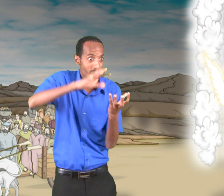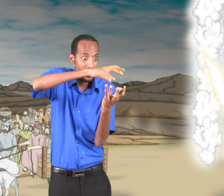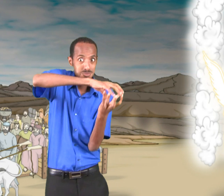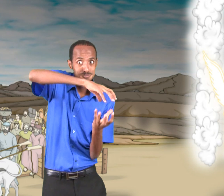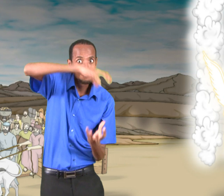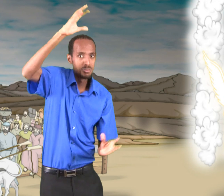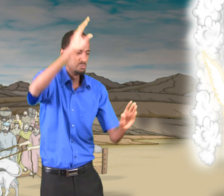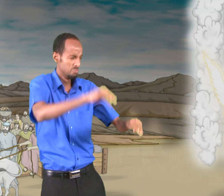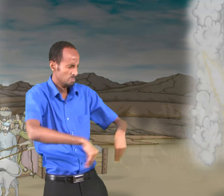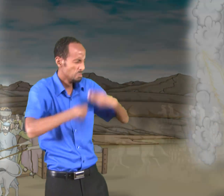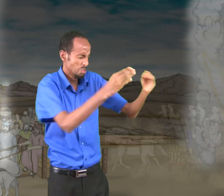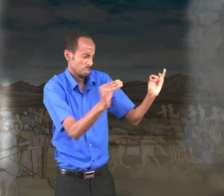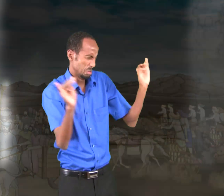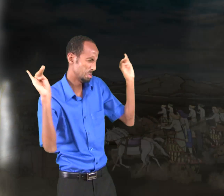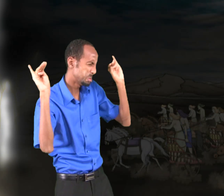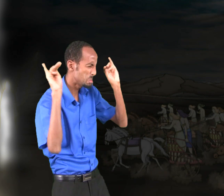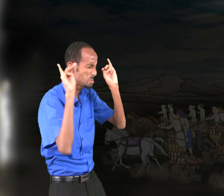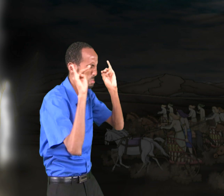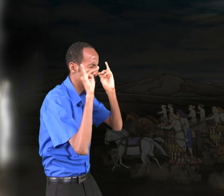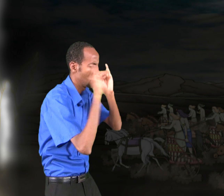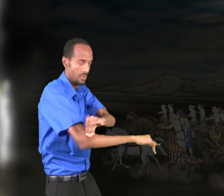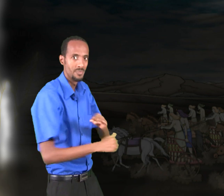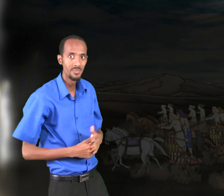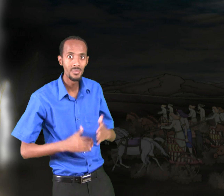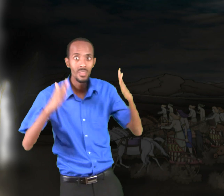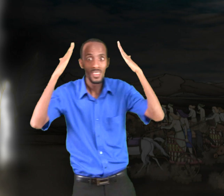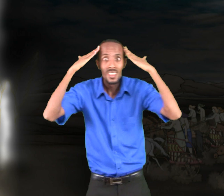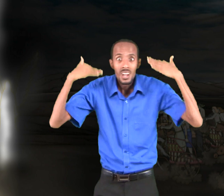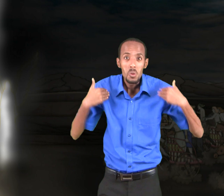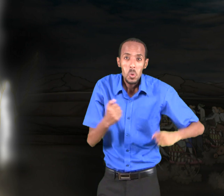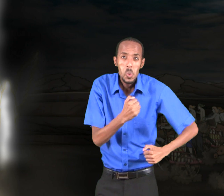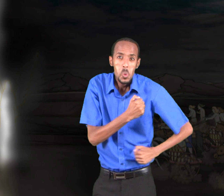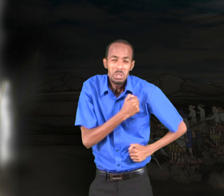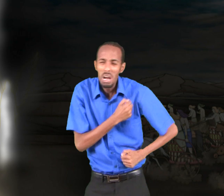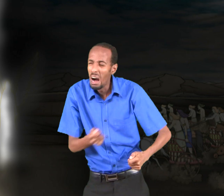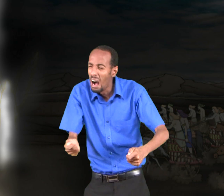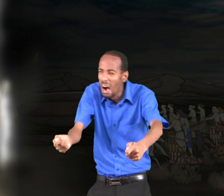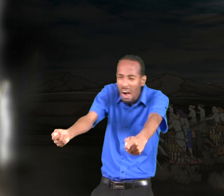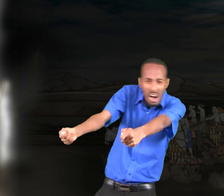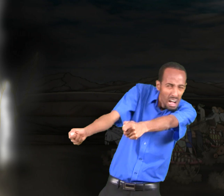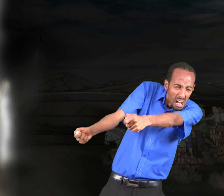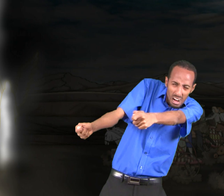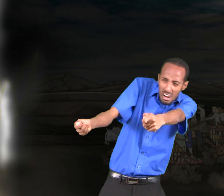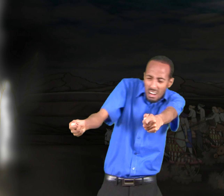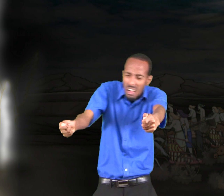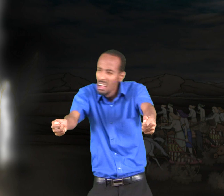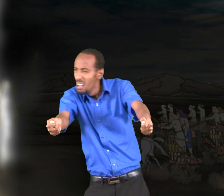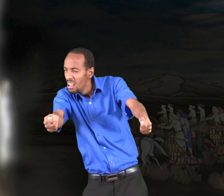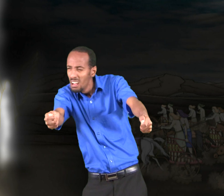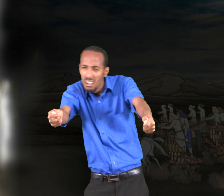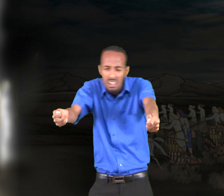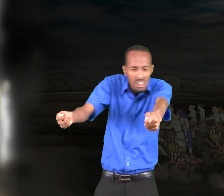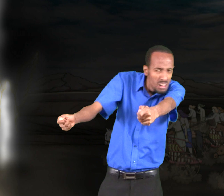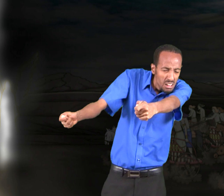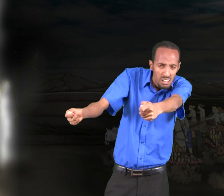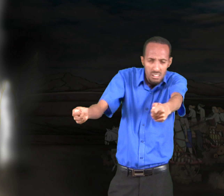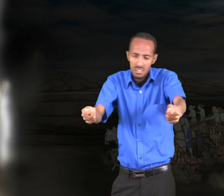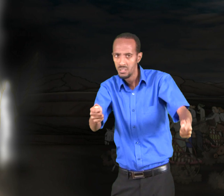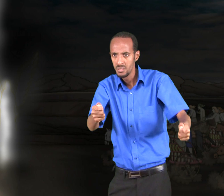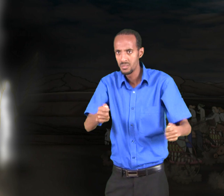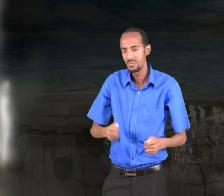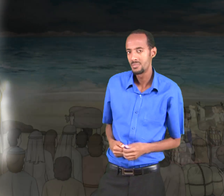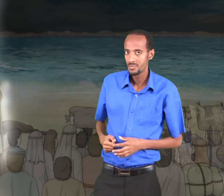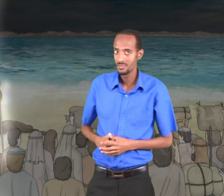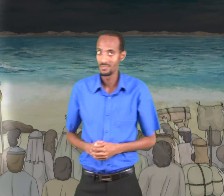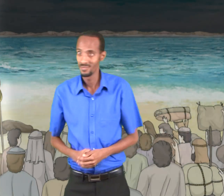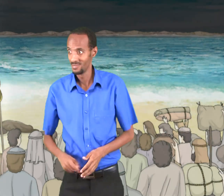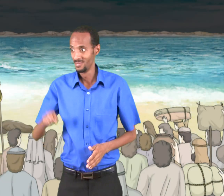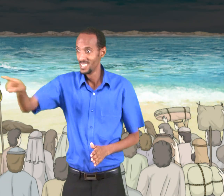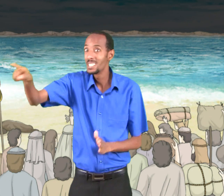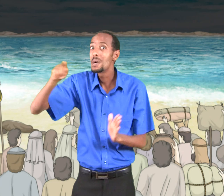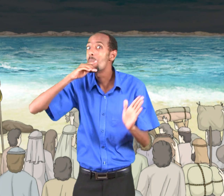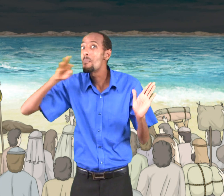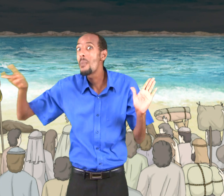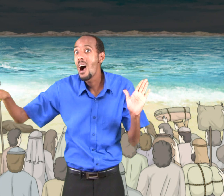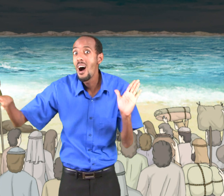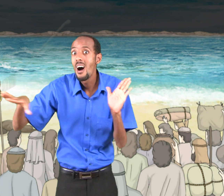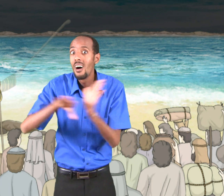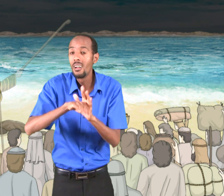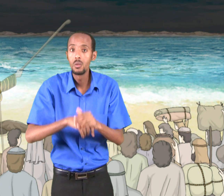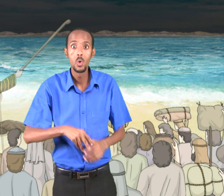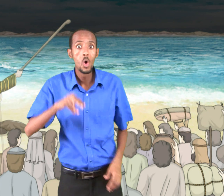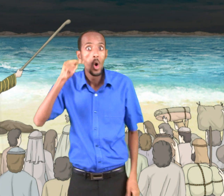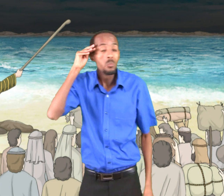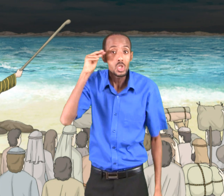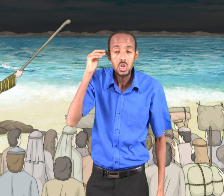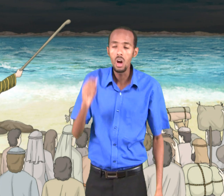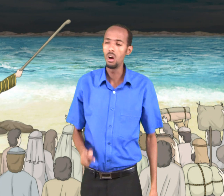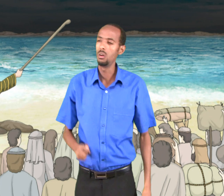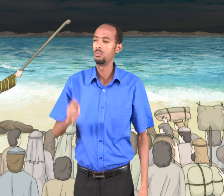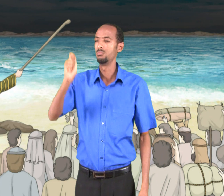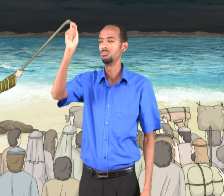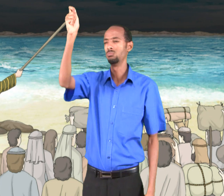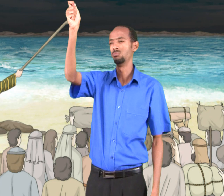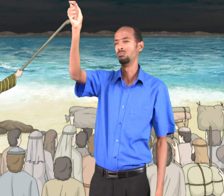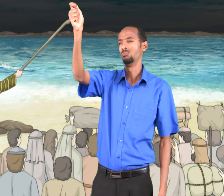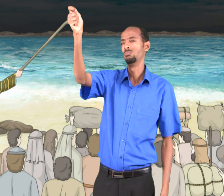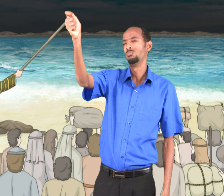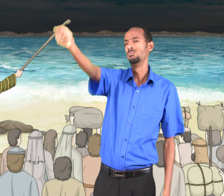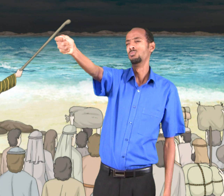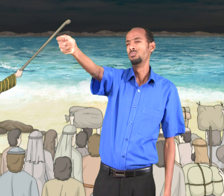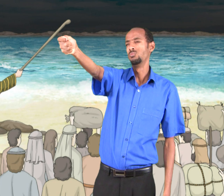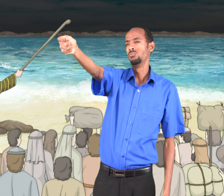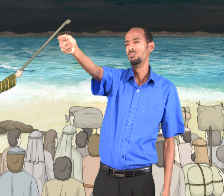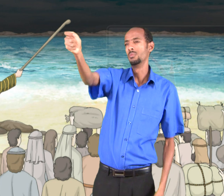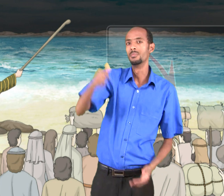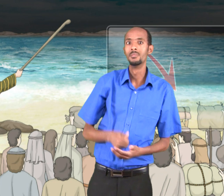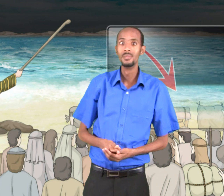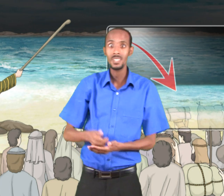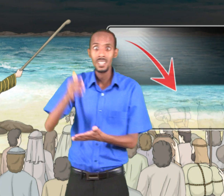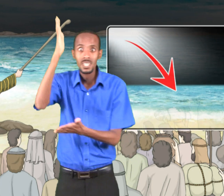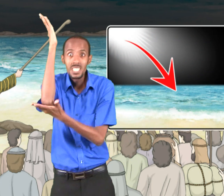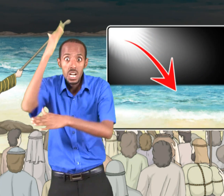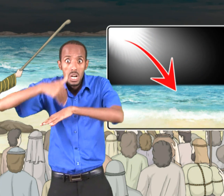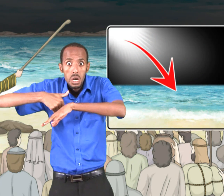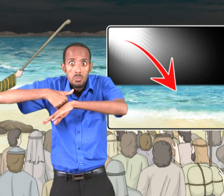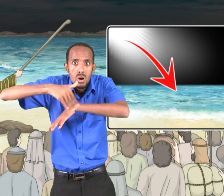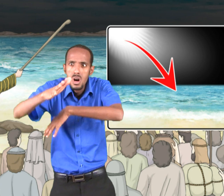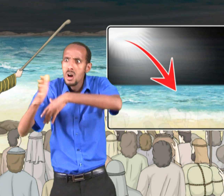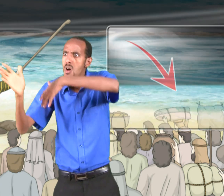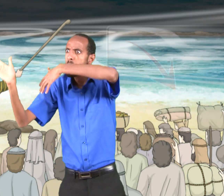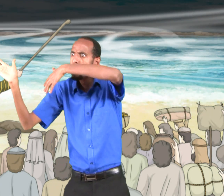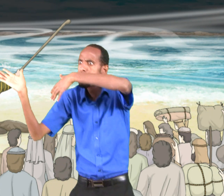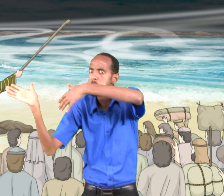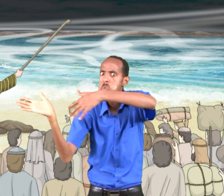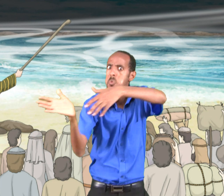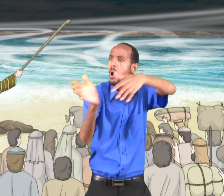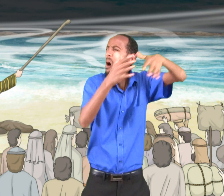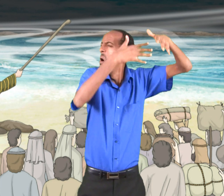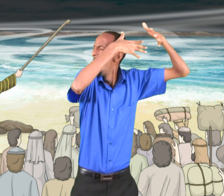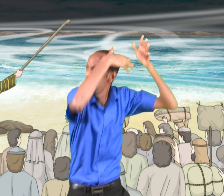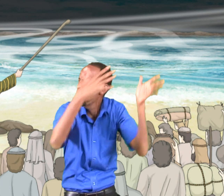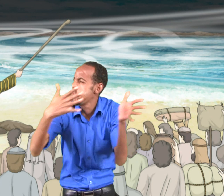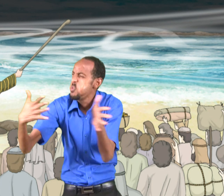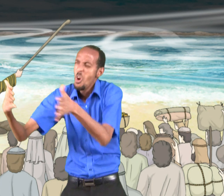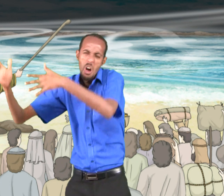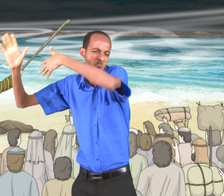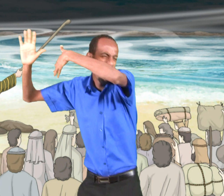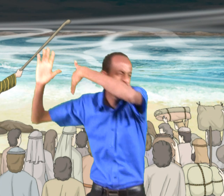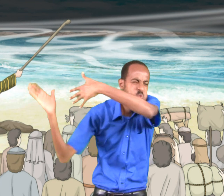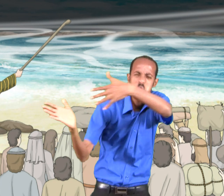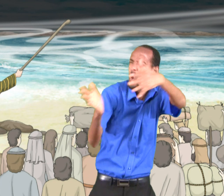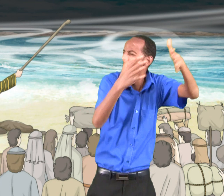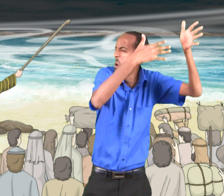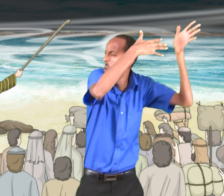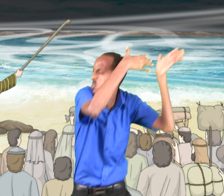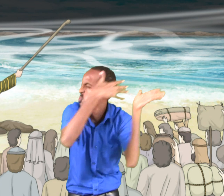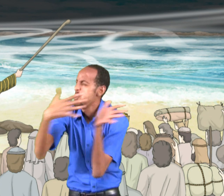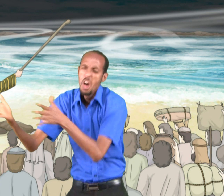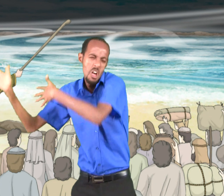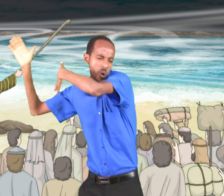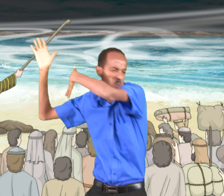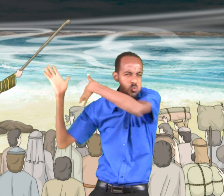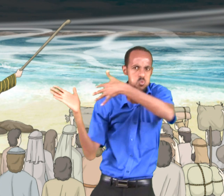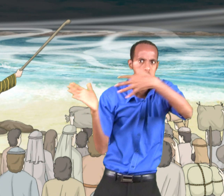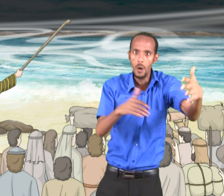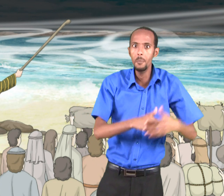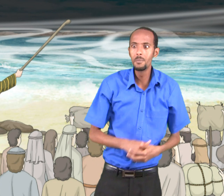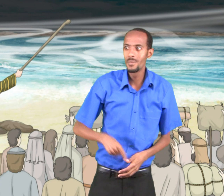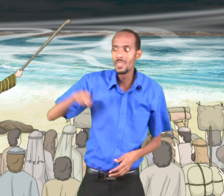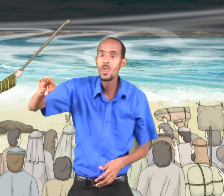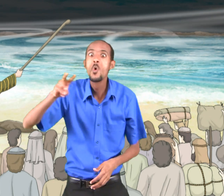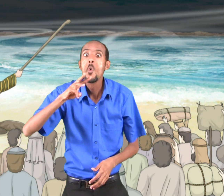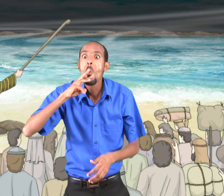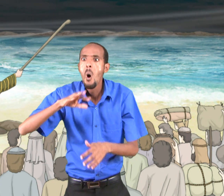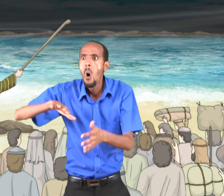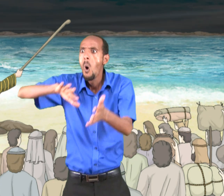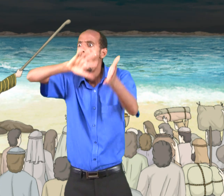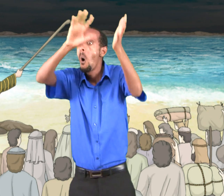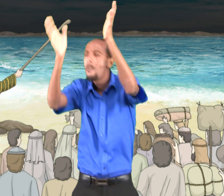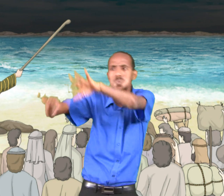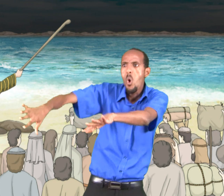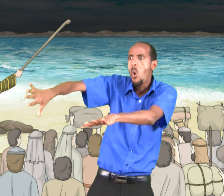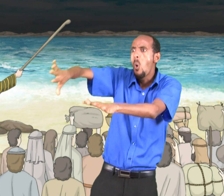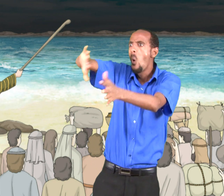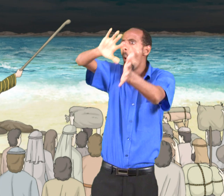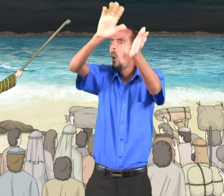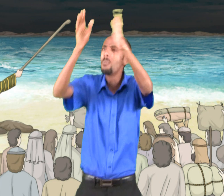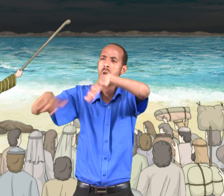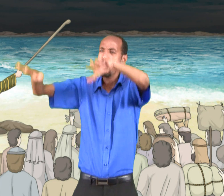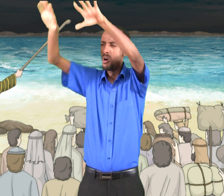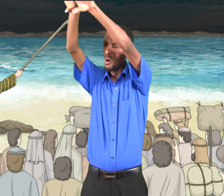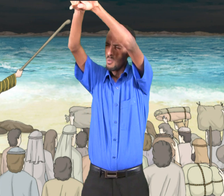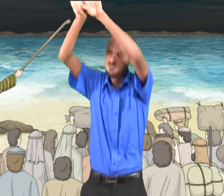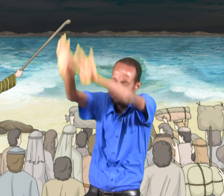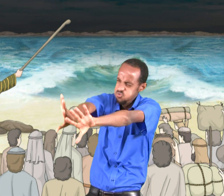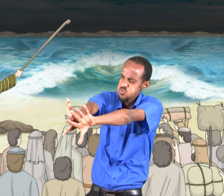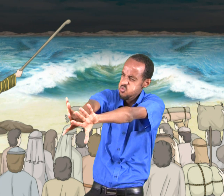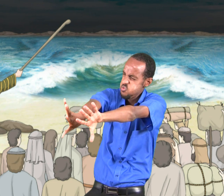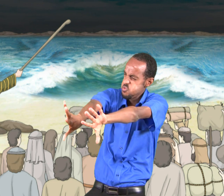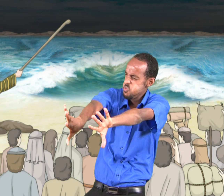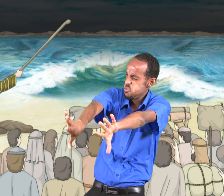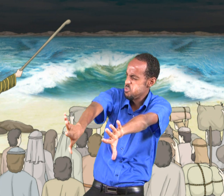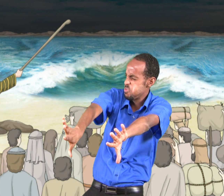The cloud was there in the darkness, but it lit up the night. So all night long neither camp went near the other. Then Moses stretched out his hand over the sea, and all that night the LORD drove back the sea with a strong east wind that turned it into dry land.